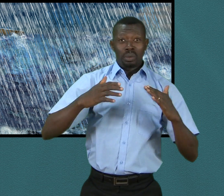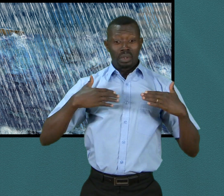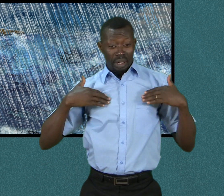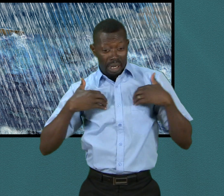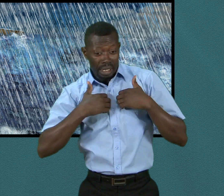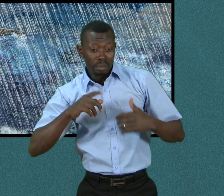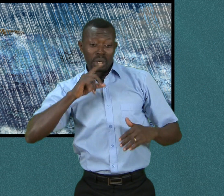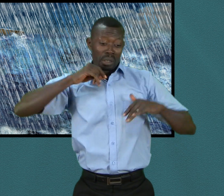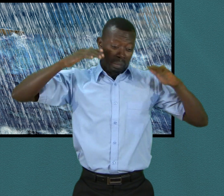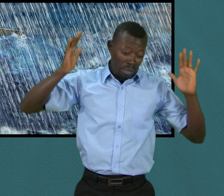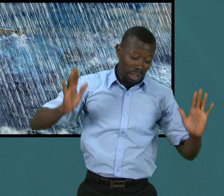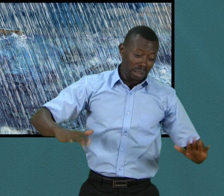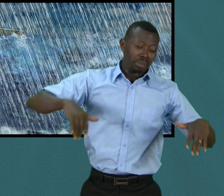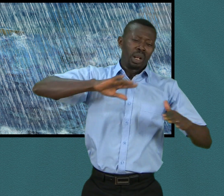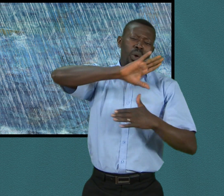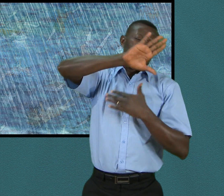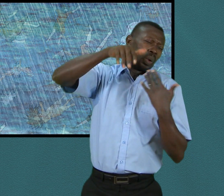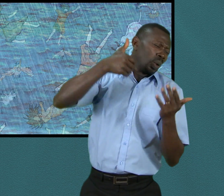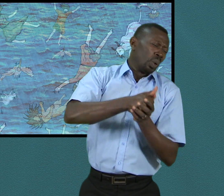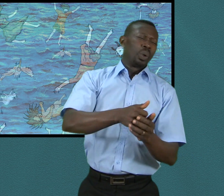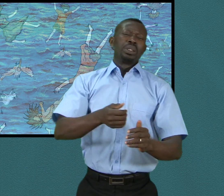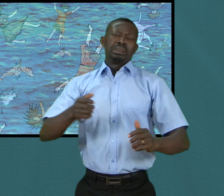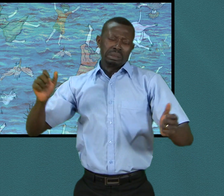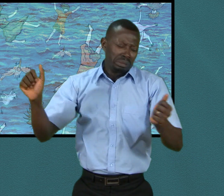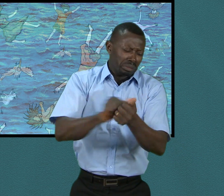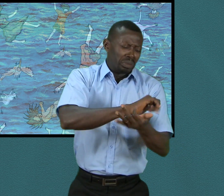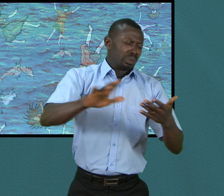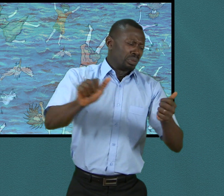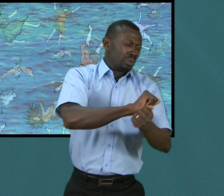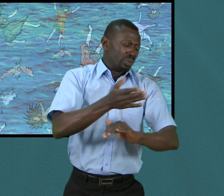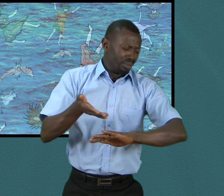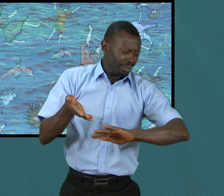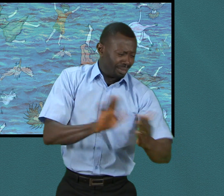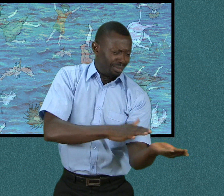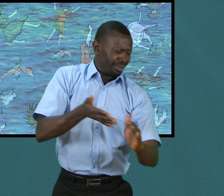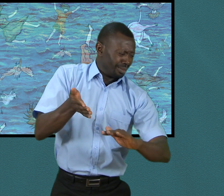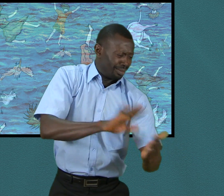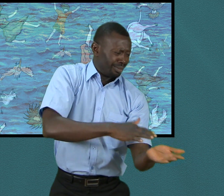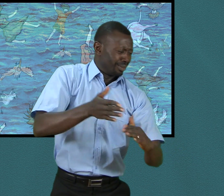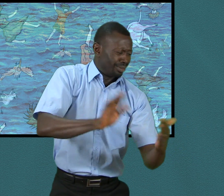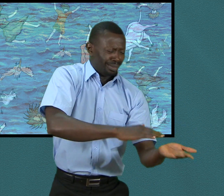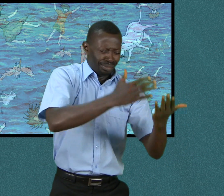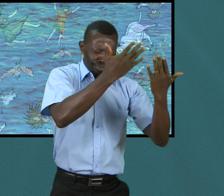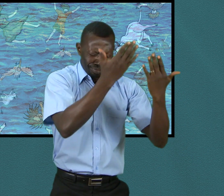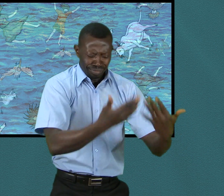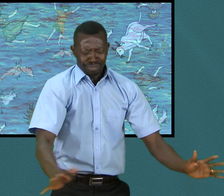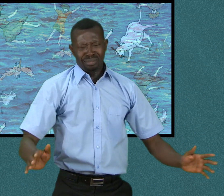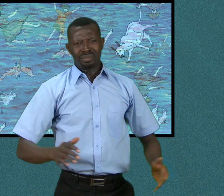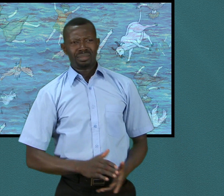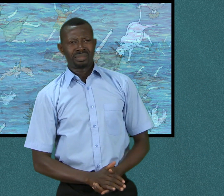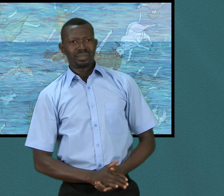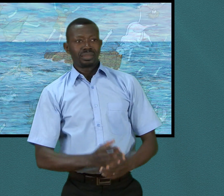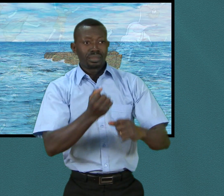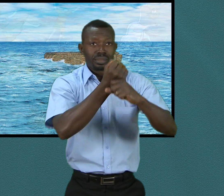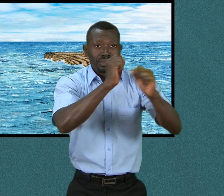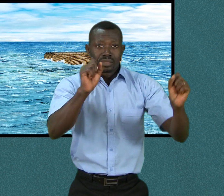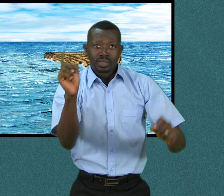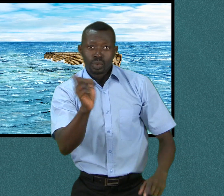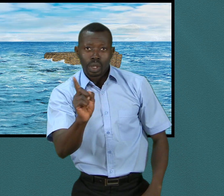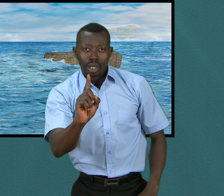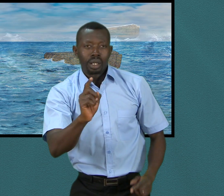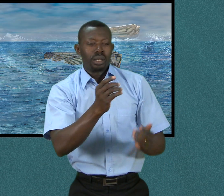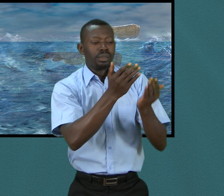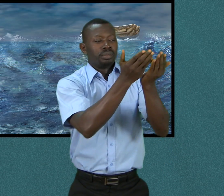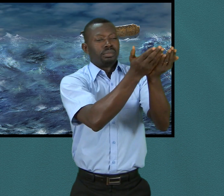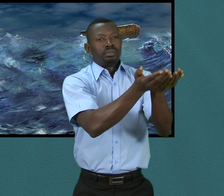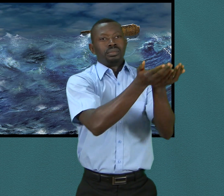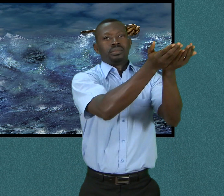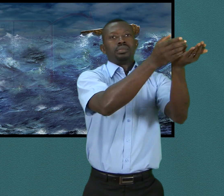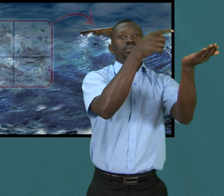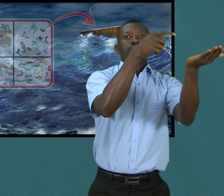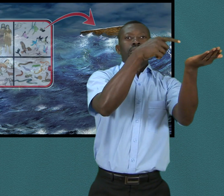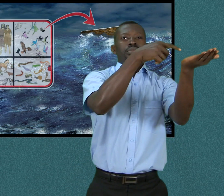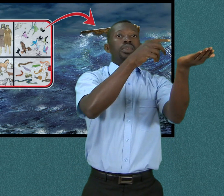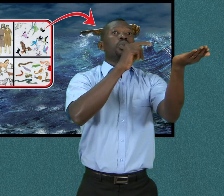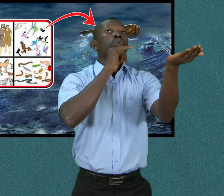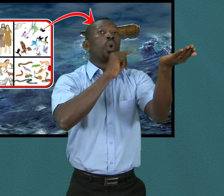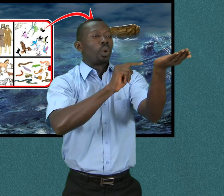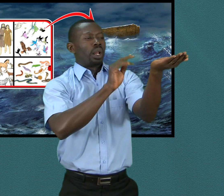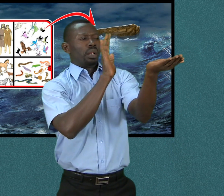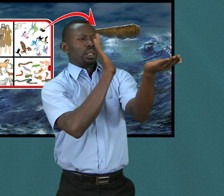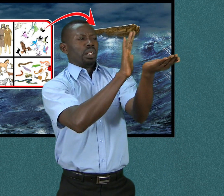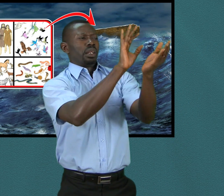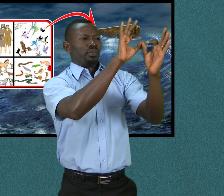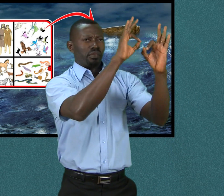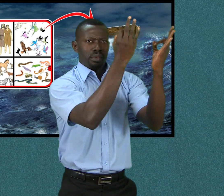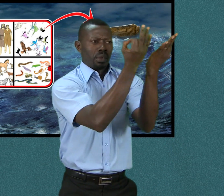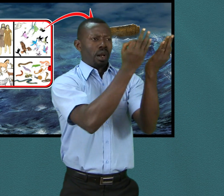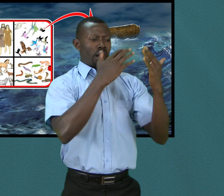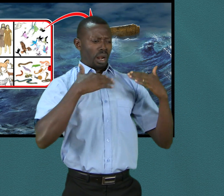And every living thing that moved upon the earth perished—birds, livestock, animals, every creature that swarms upon the earth, and all mankind. Of all that was on dry land, everything that had the breath of life in its nostrils died. And every living thing on the face of the earth was destroyed—man and livestock, crawling creatures and birds of the air;